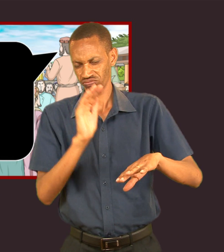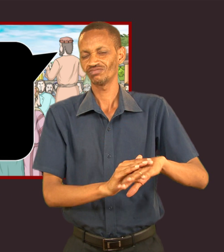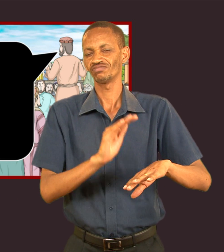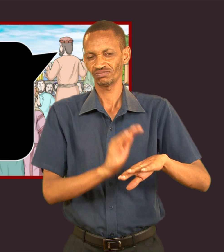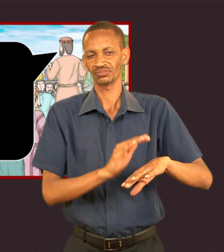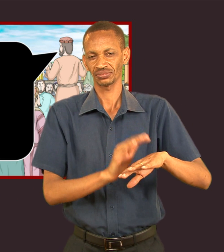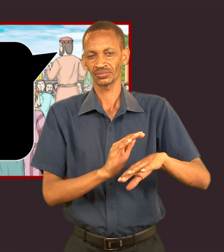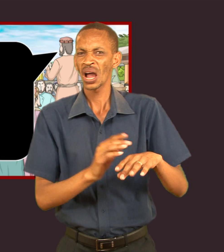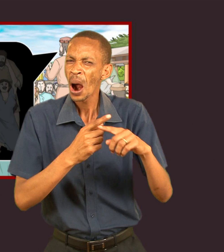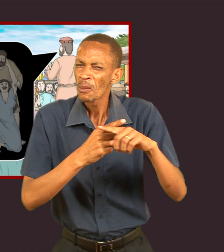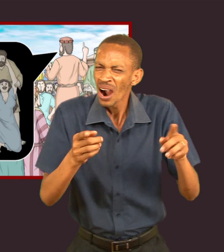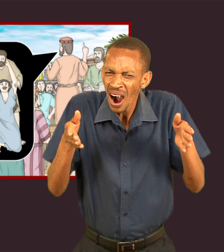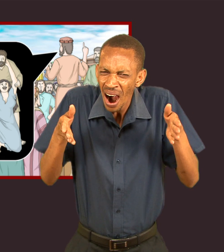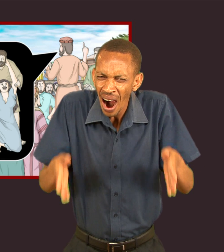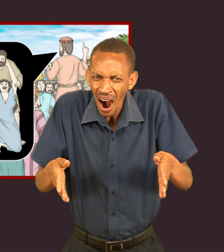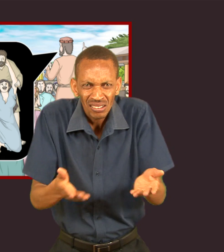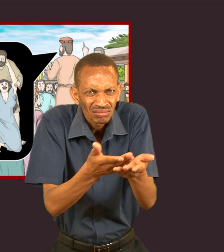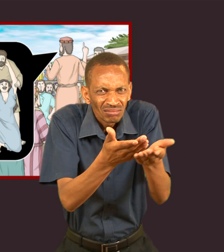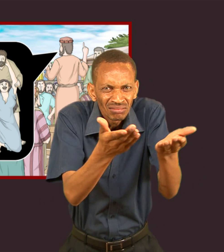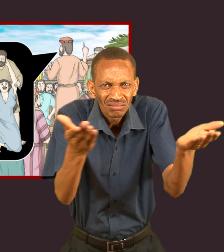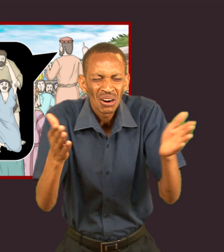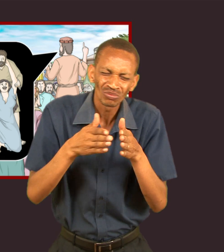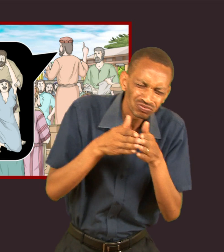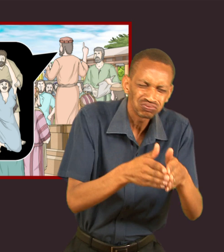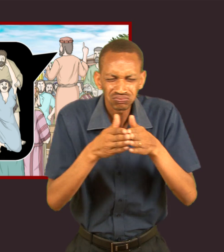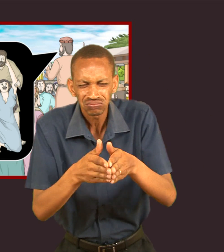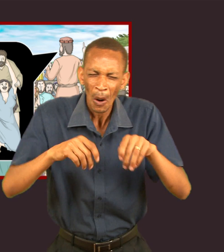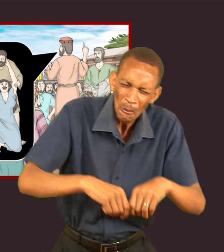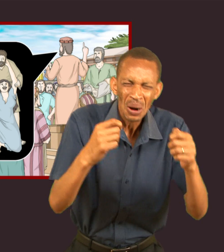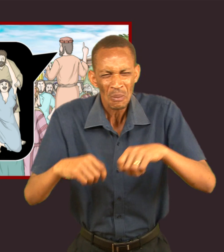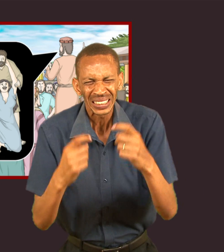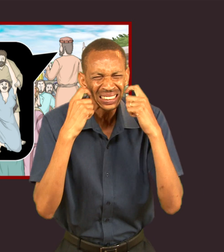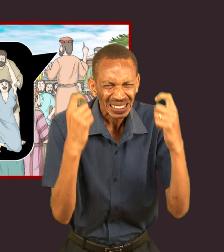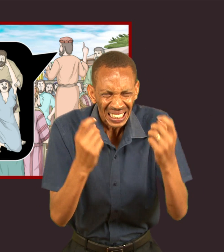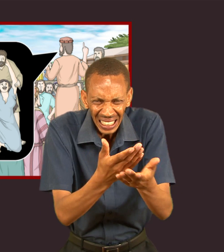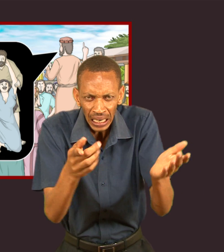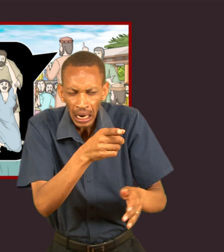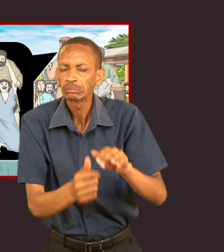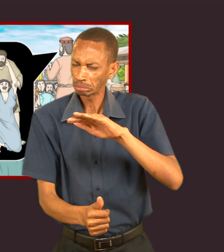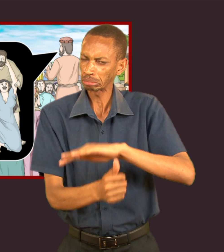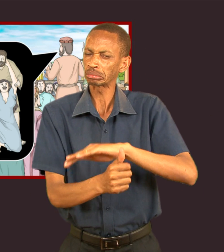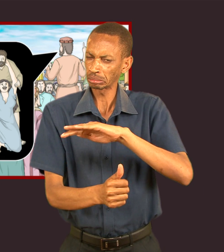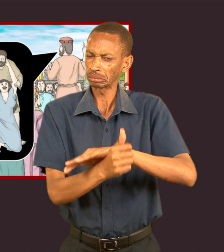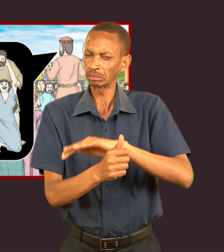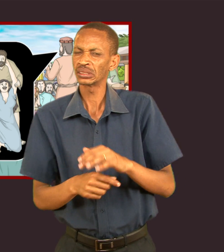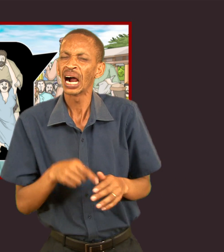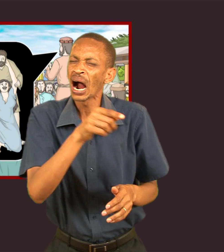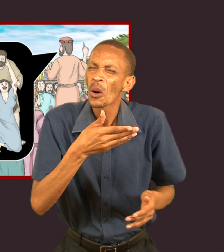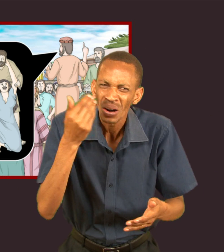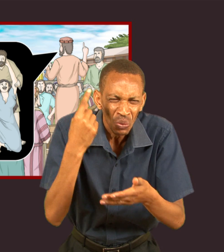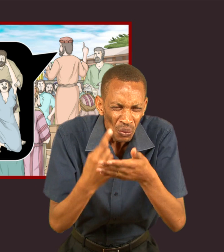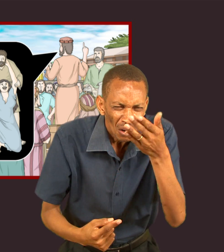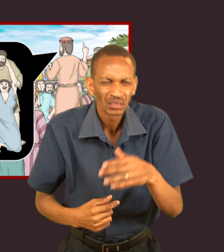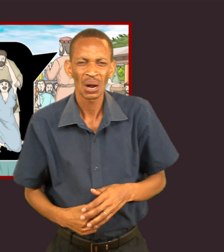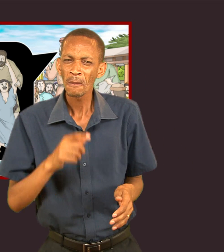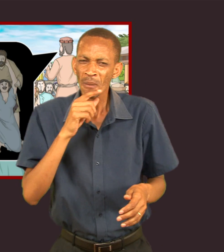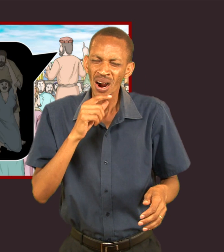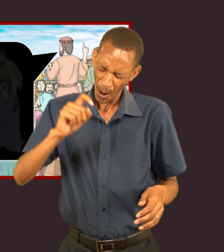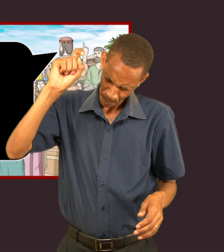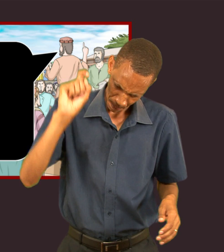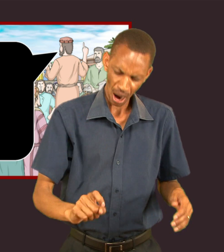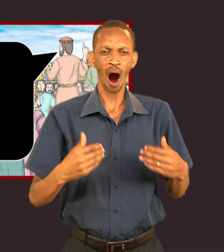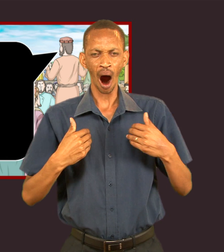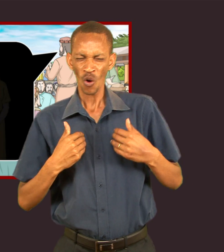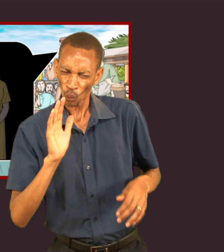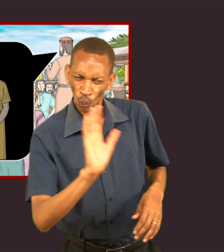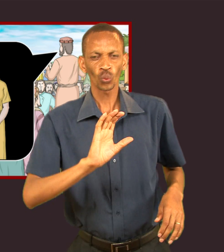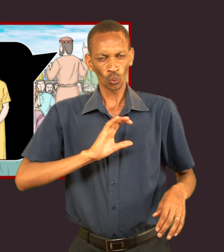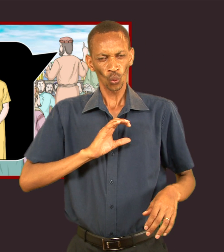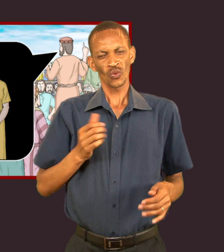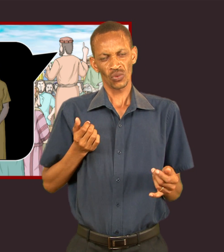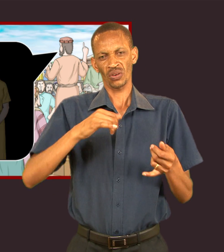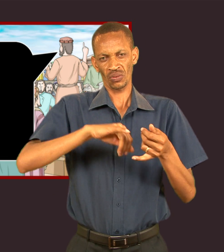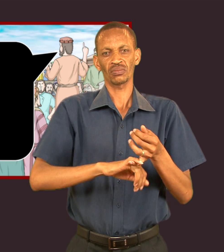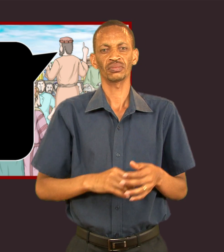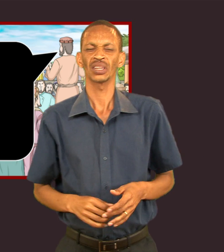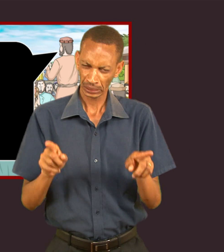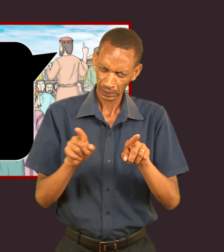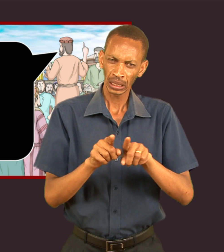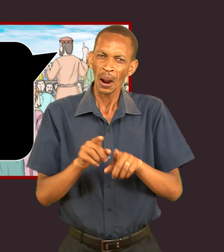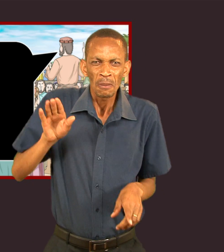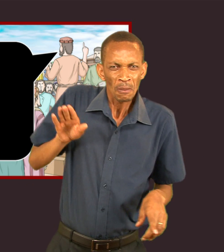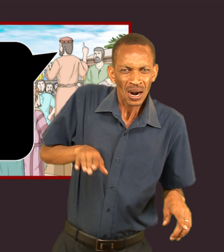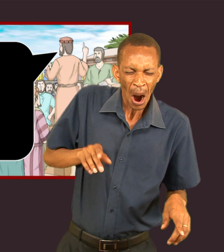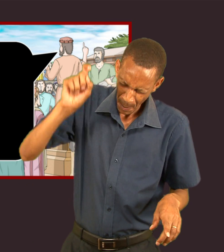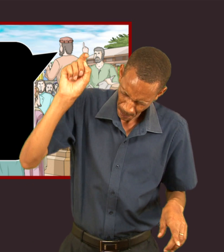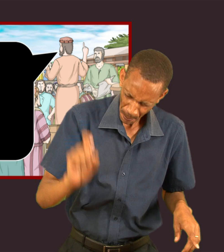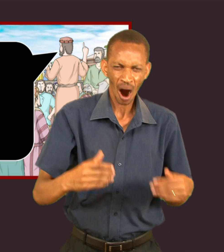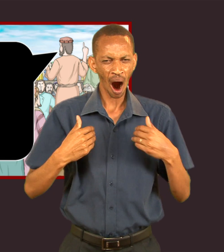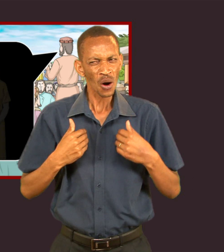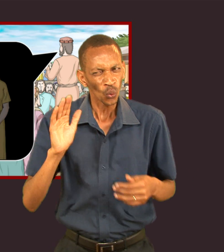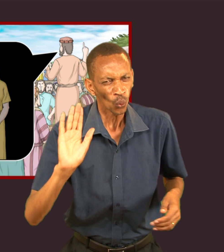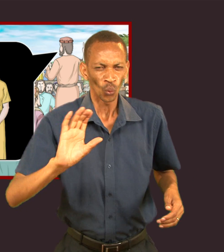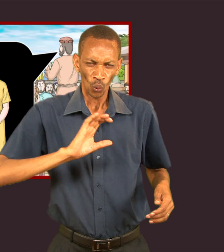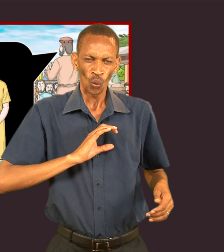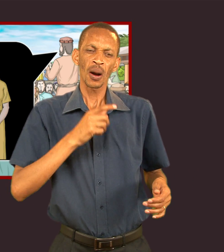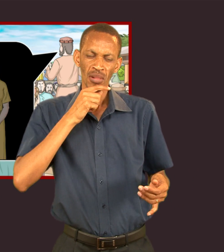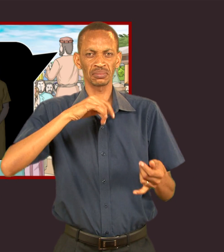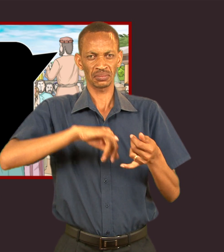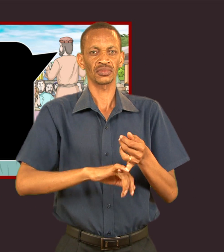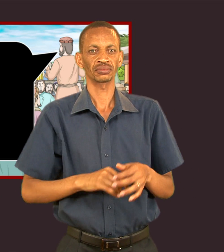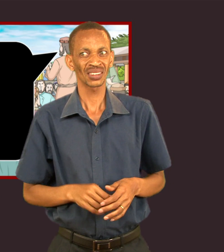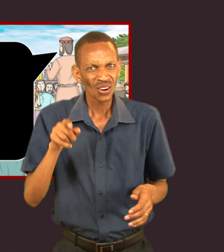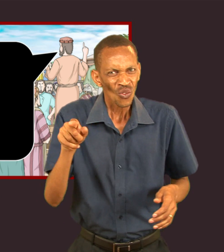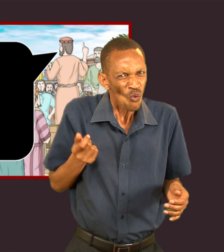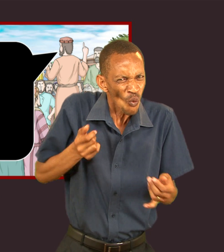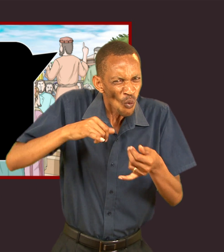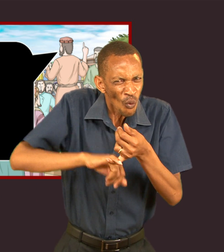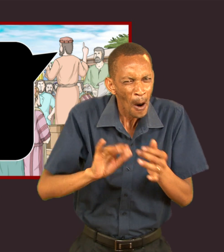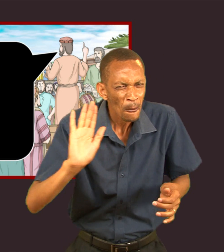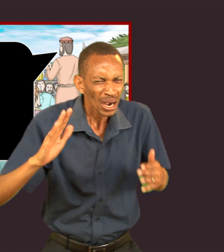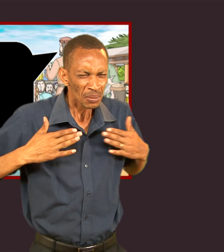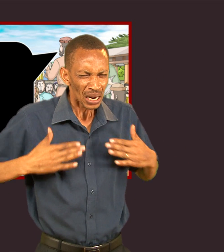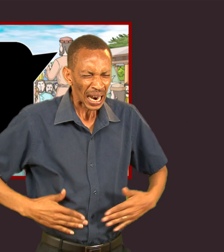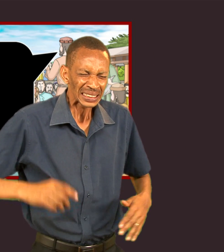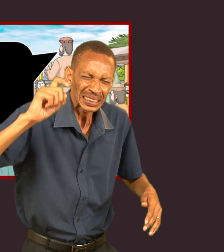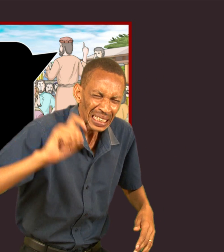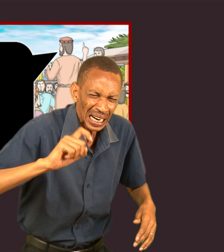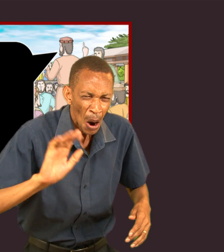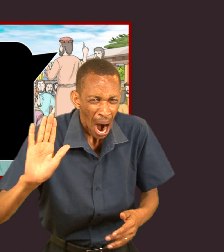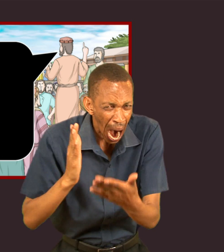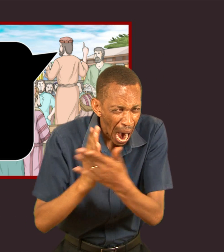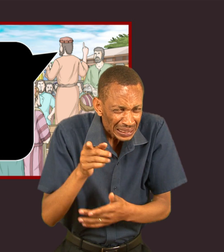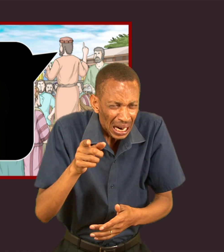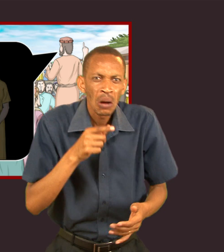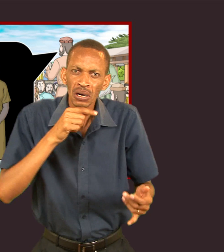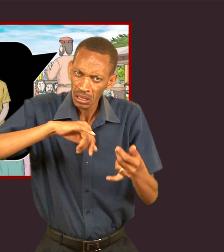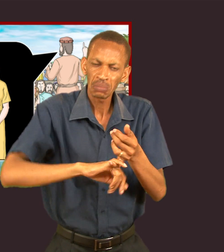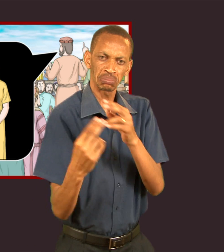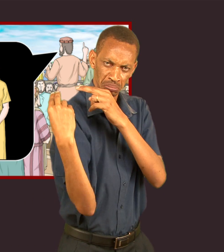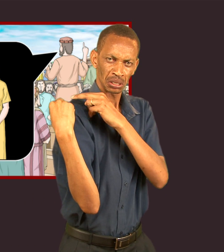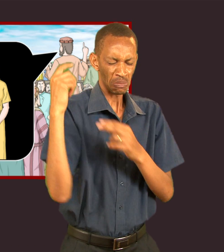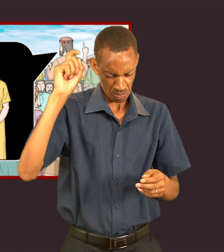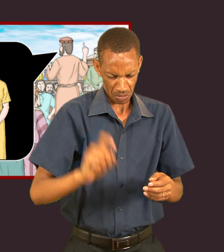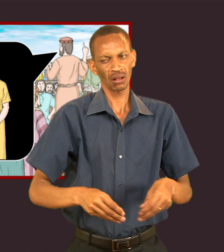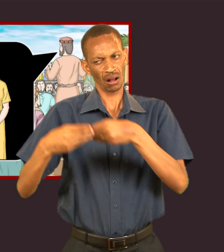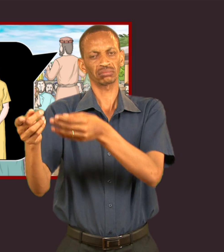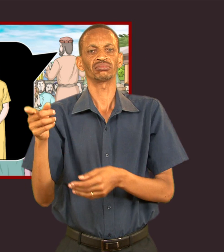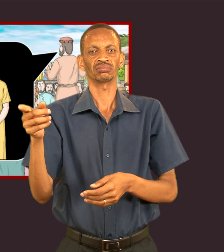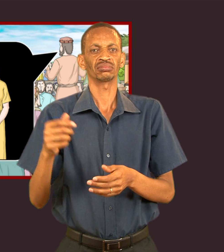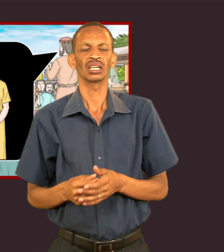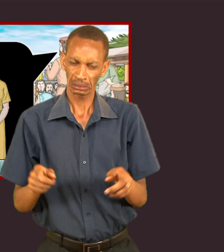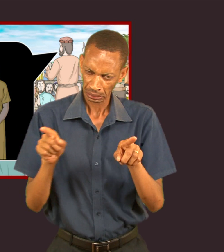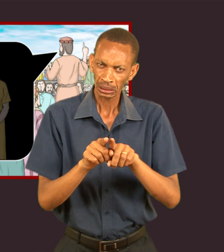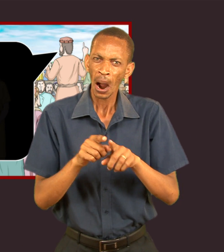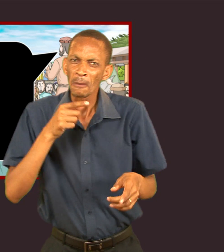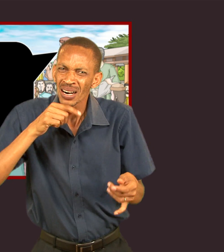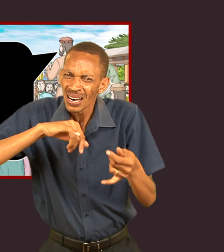But because there is so much sexual immorality, each man should have his own wife, and each woman her own husband.